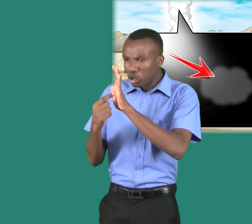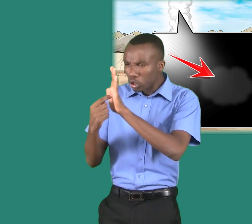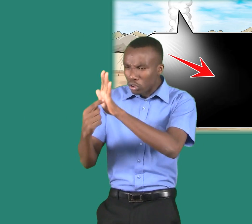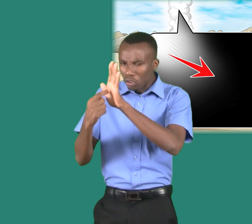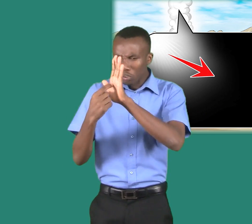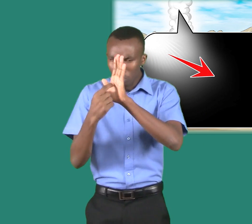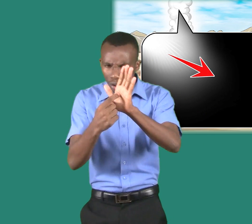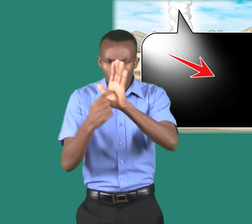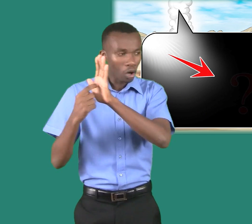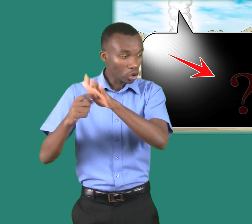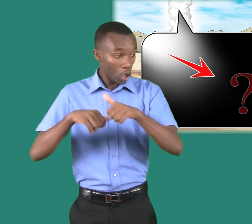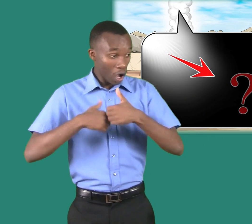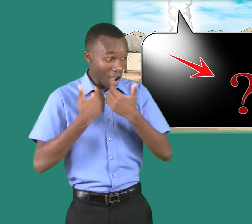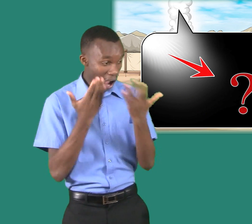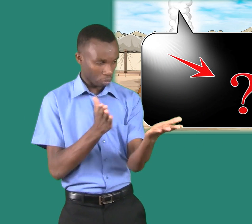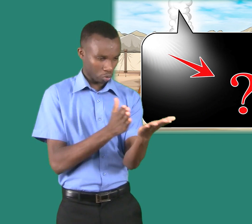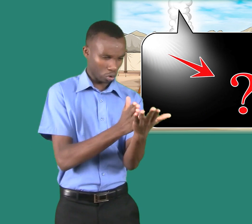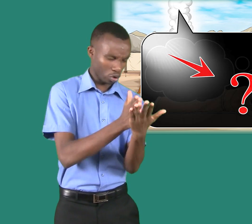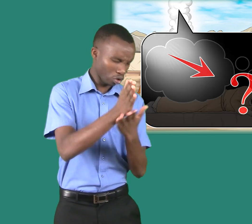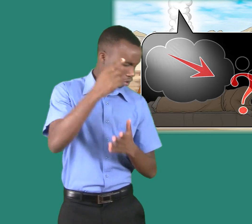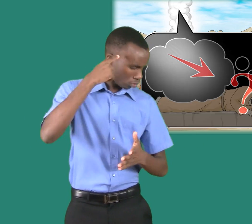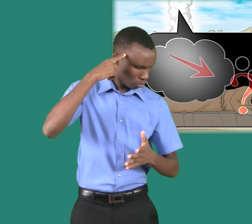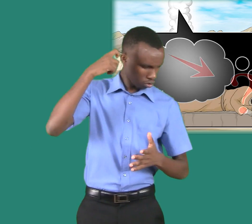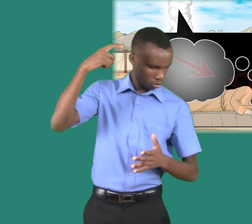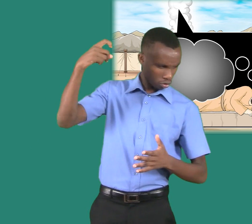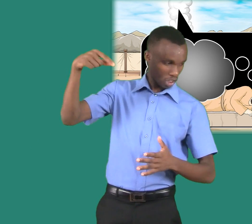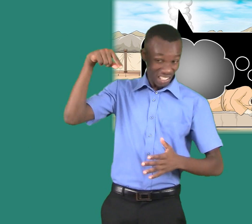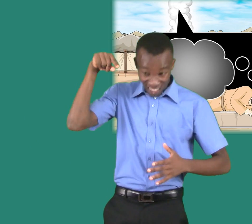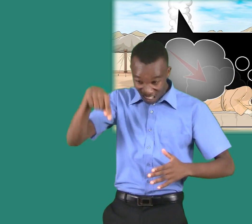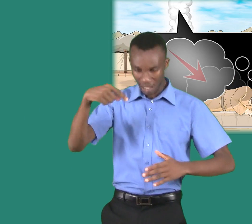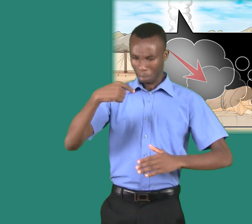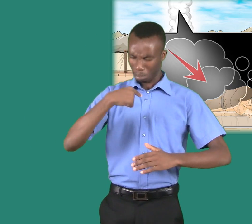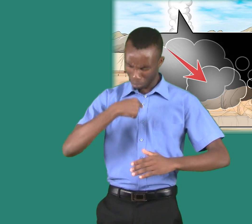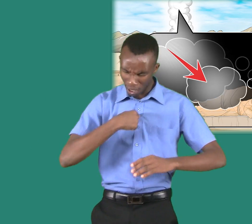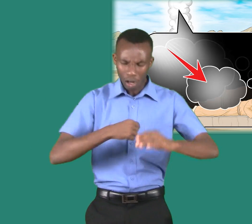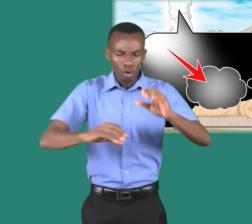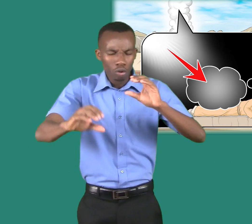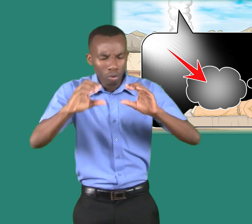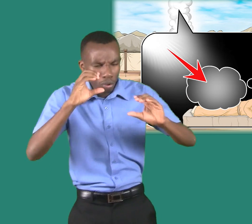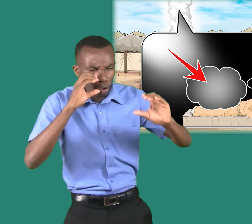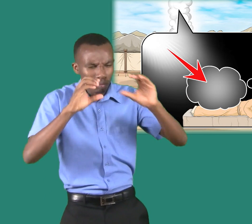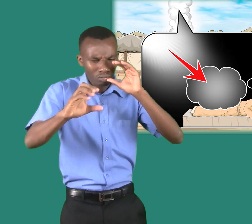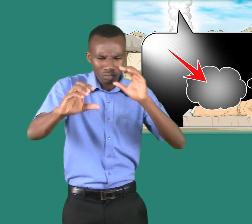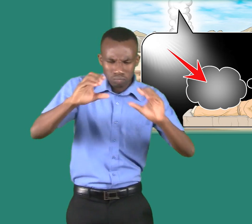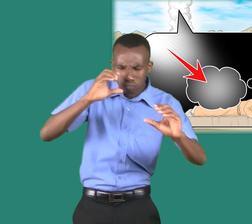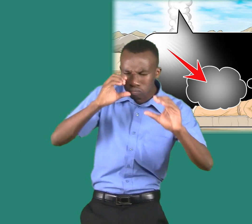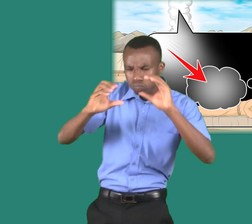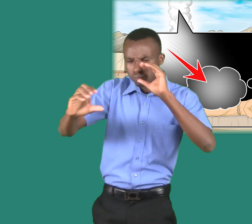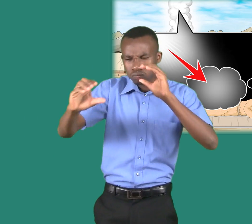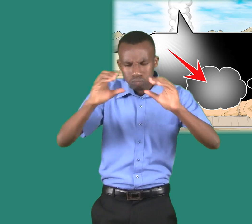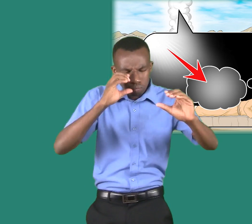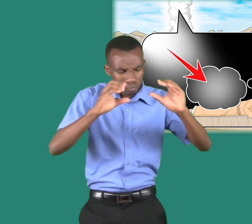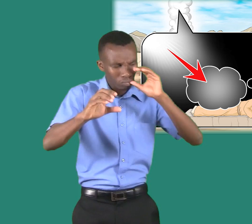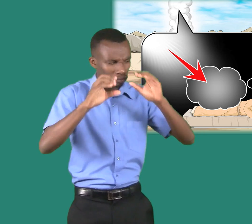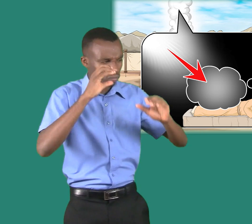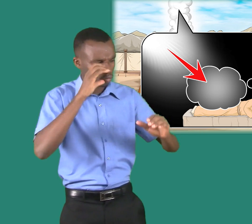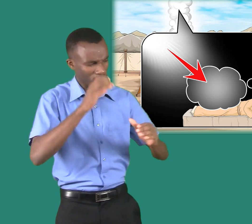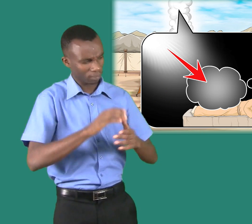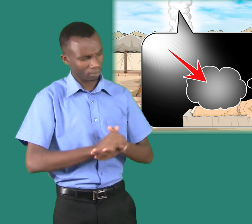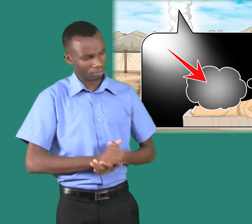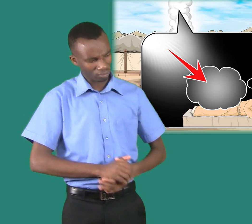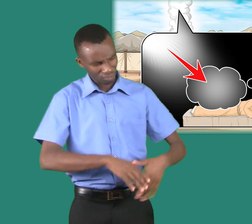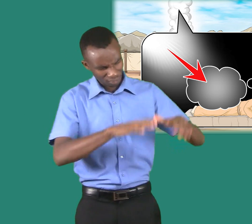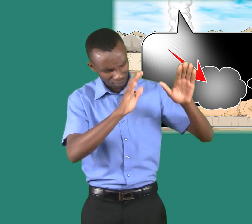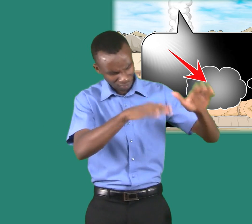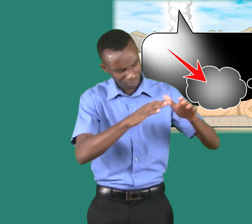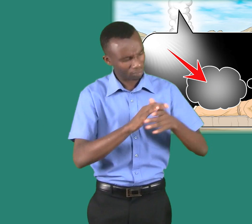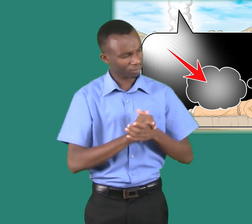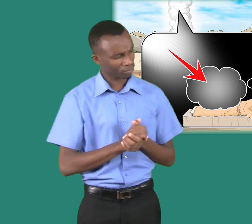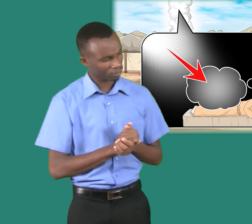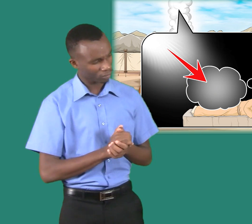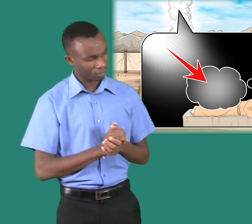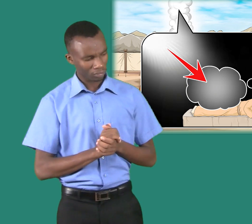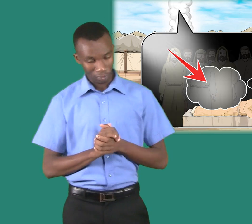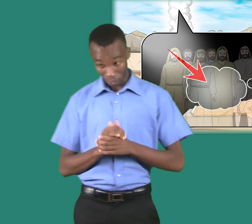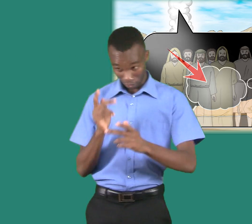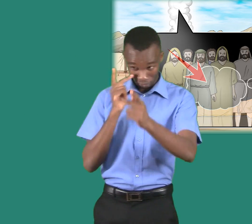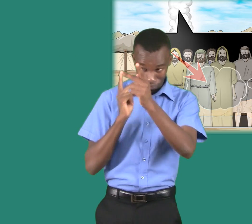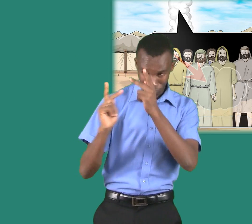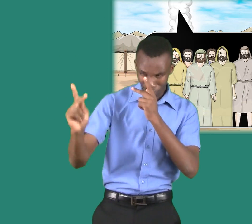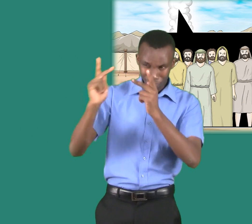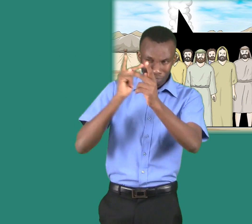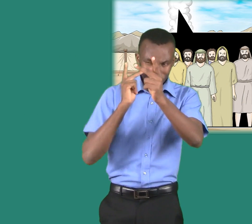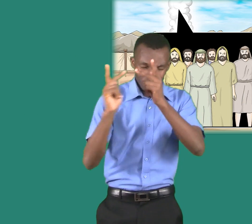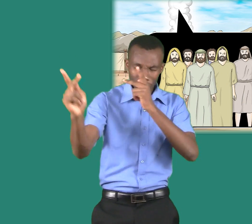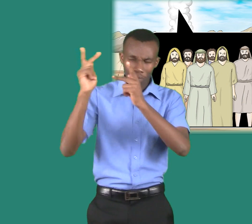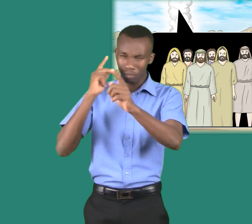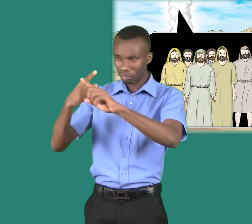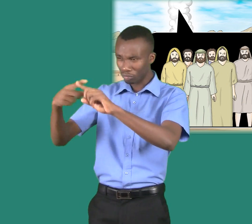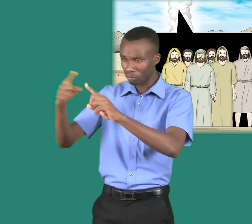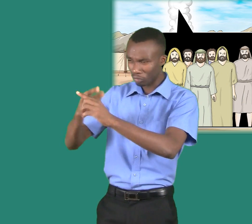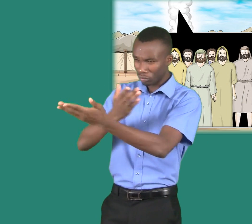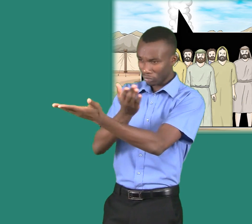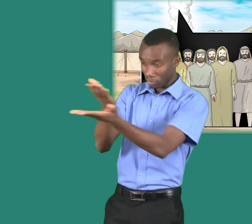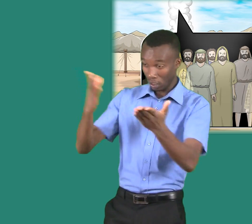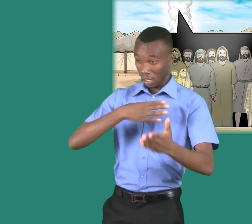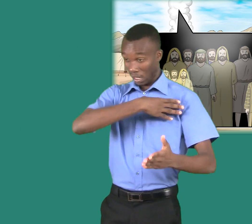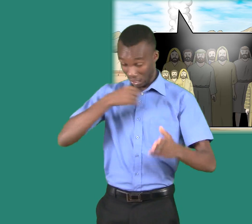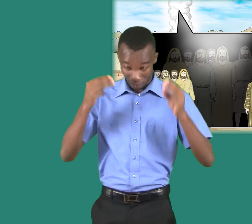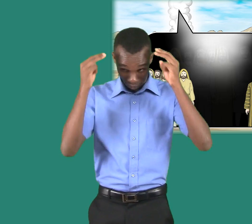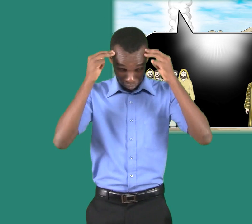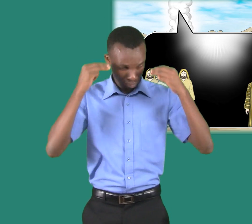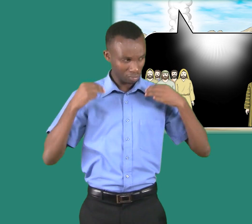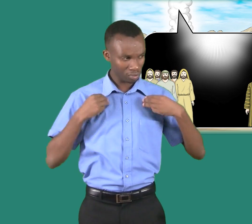I will speak to him in a dream.